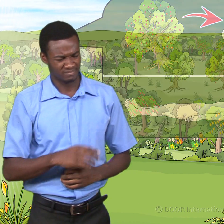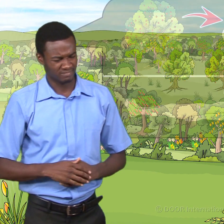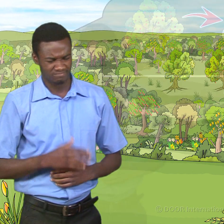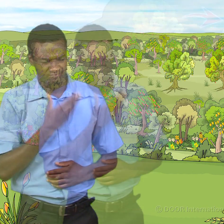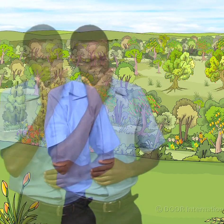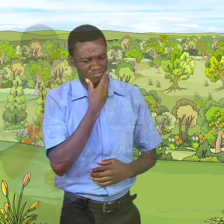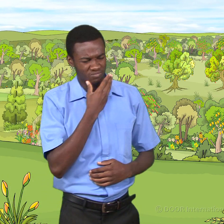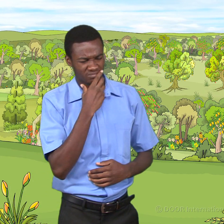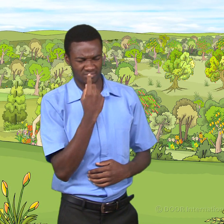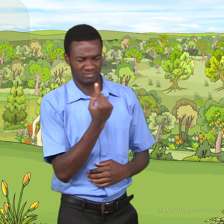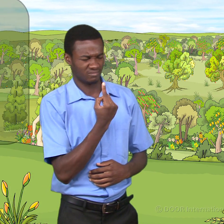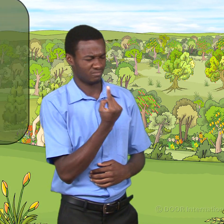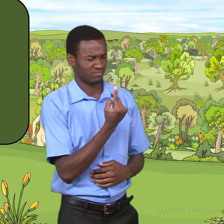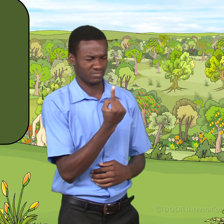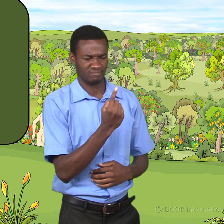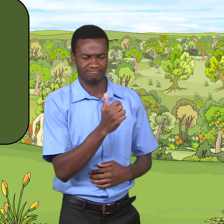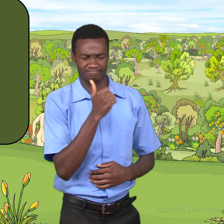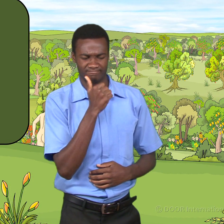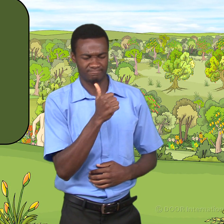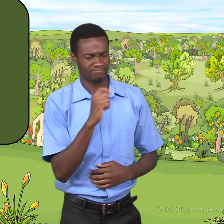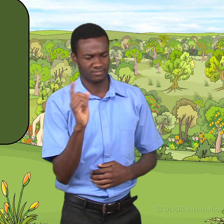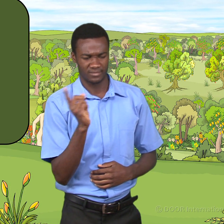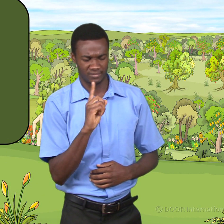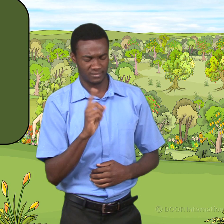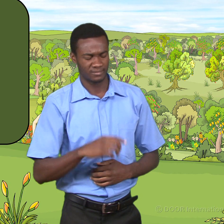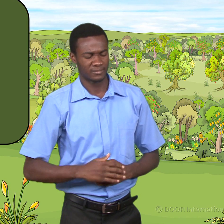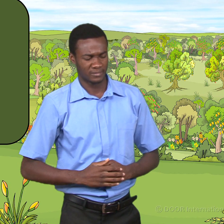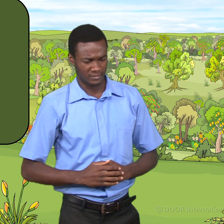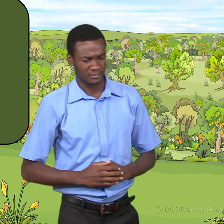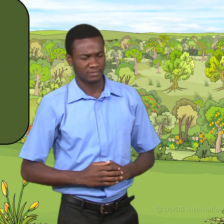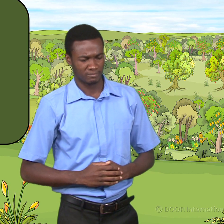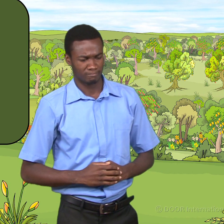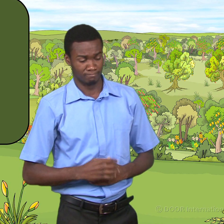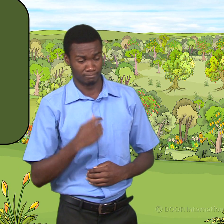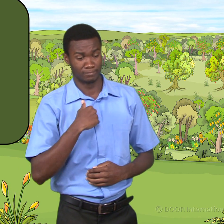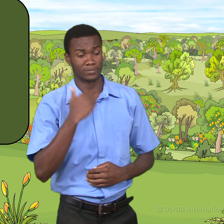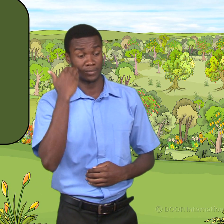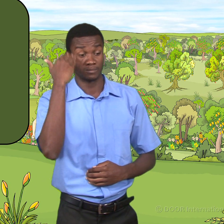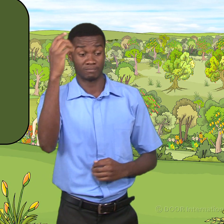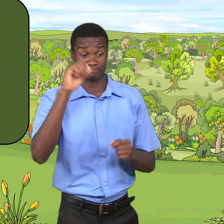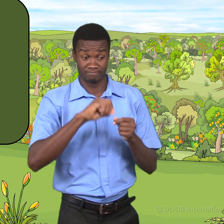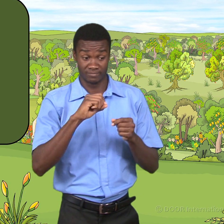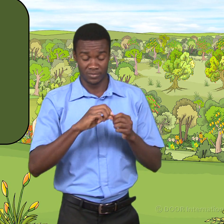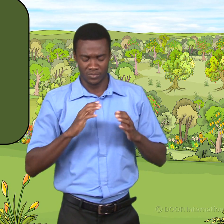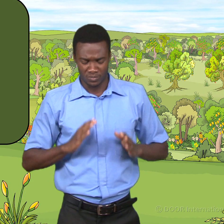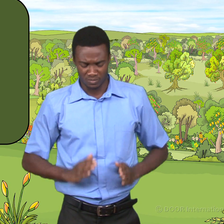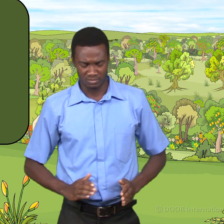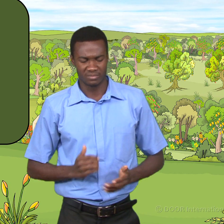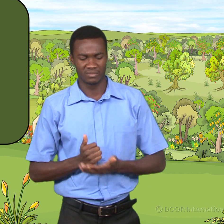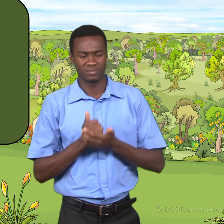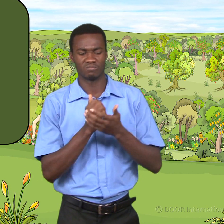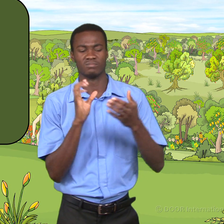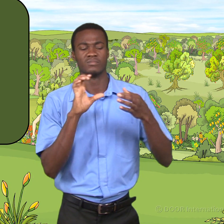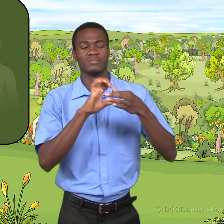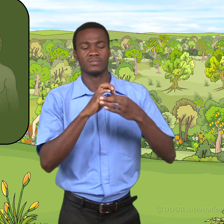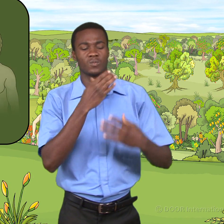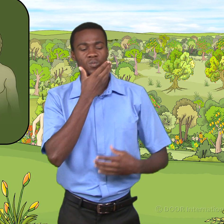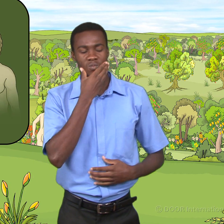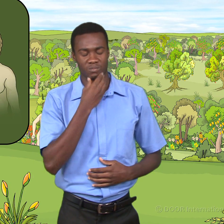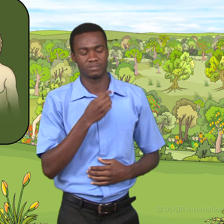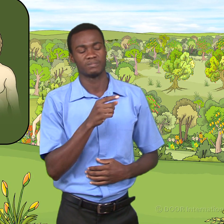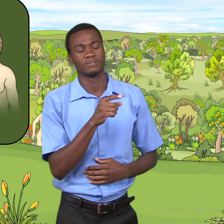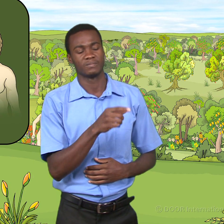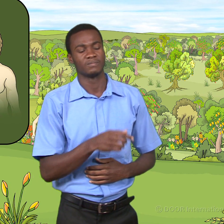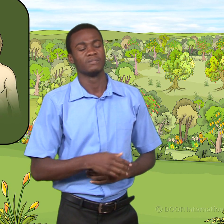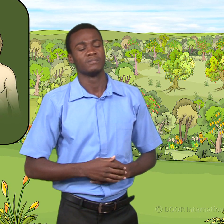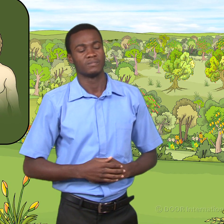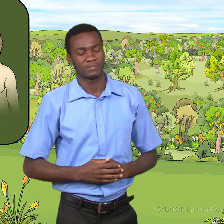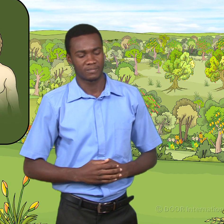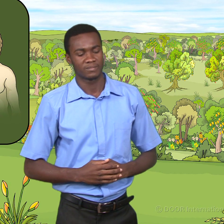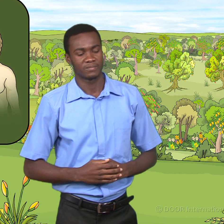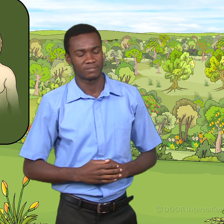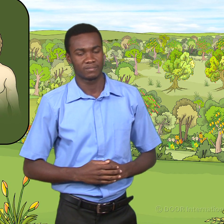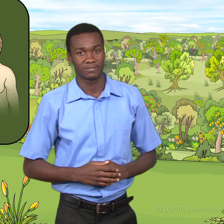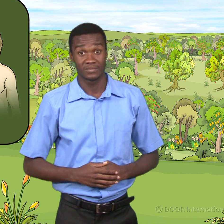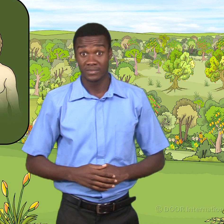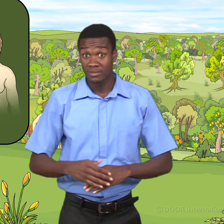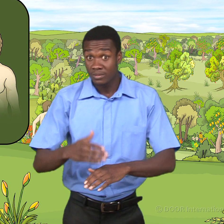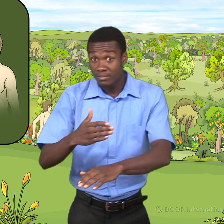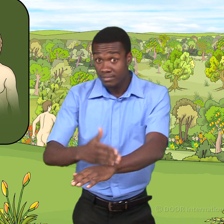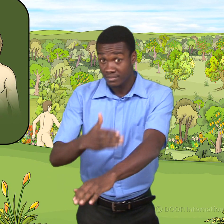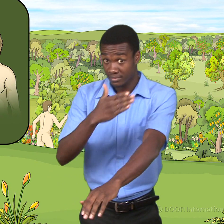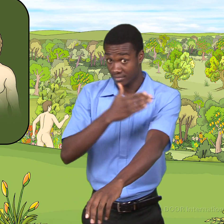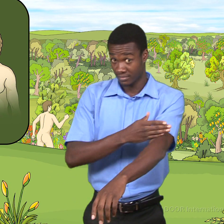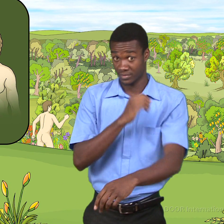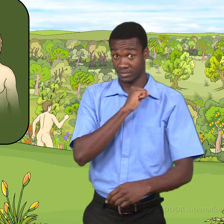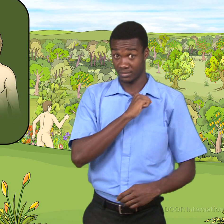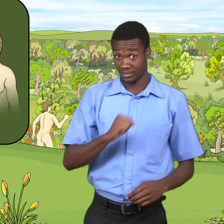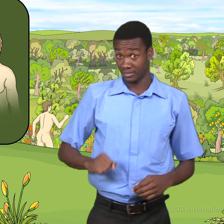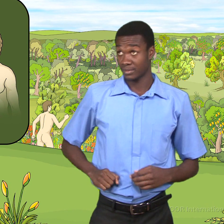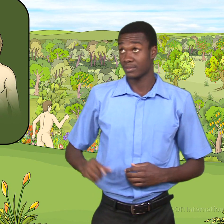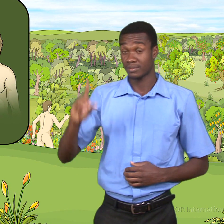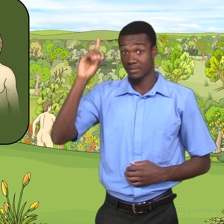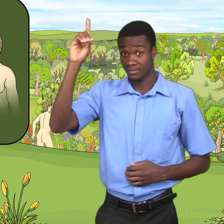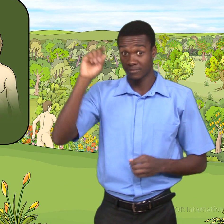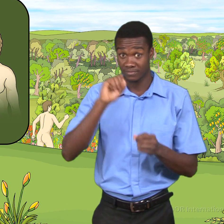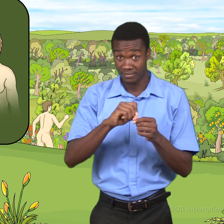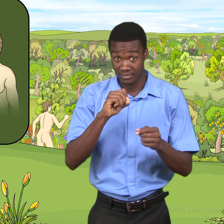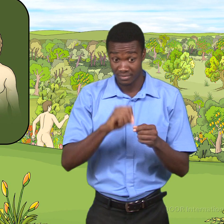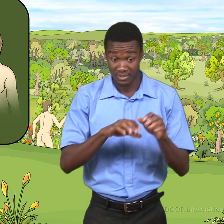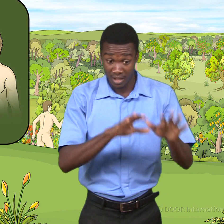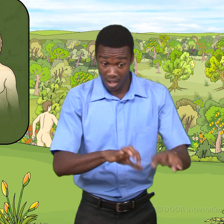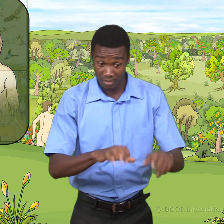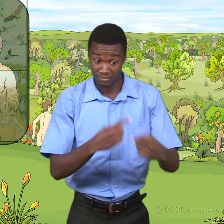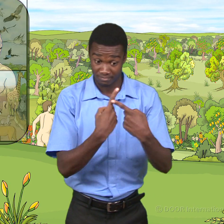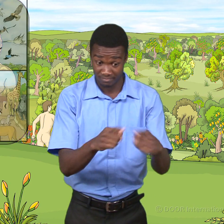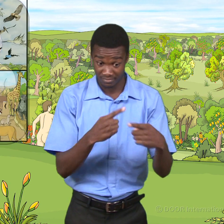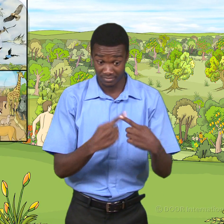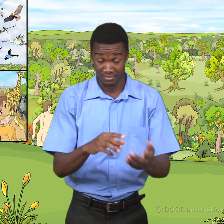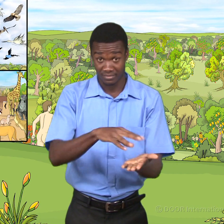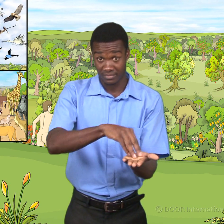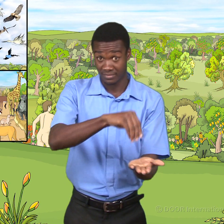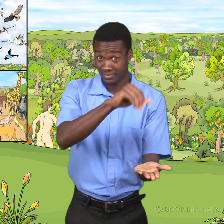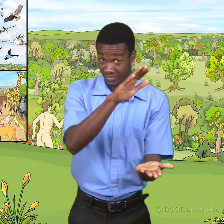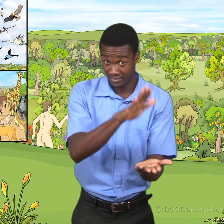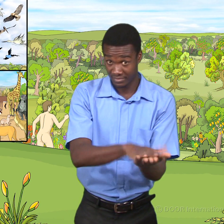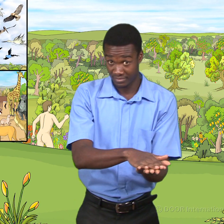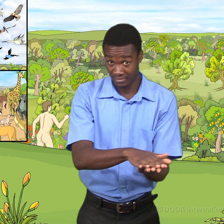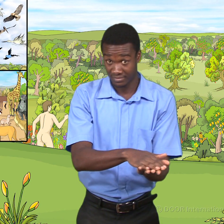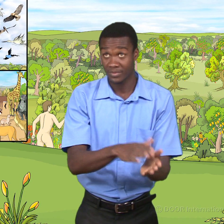The LORD God also said, “It is not good for the man to be alone. I will make for him a suitable helper.”